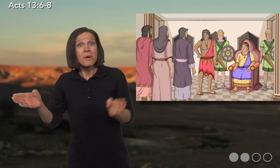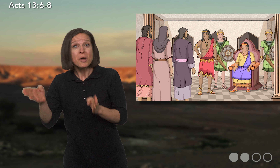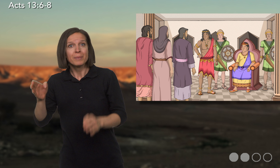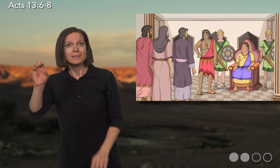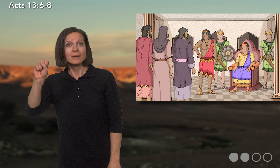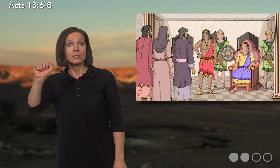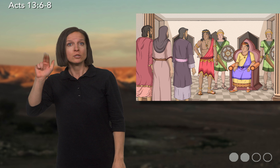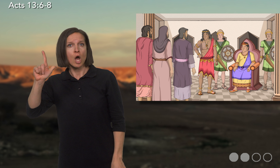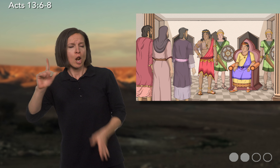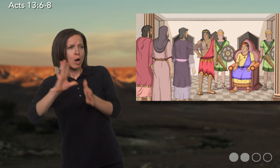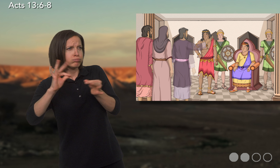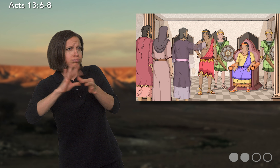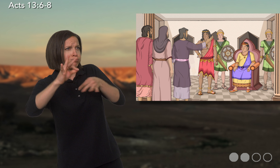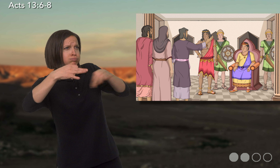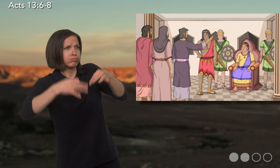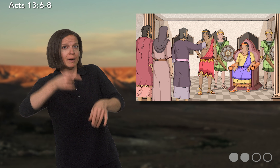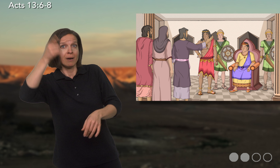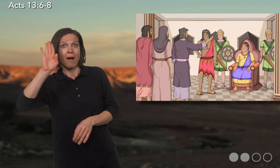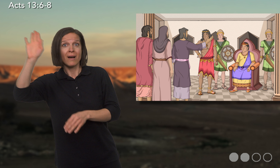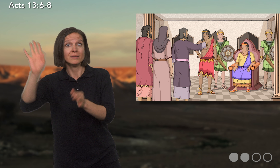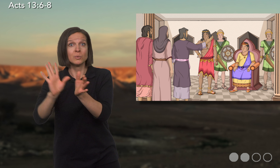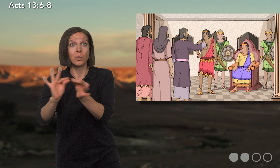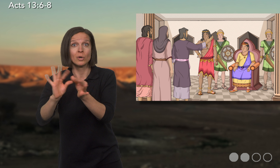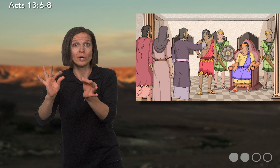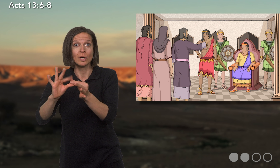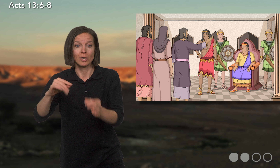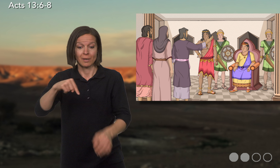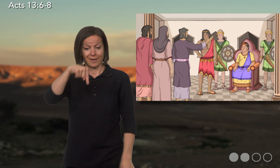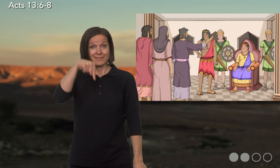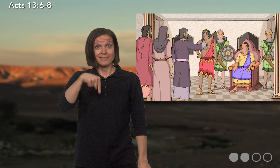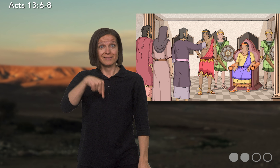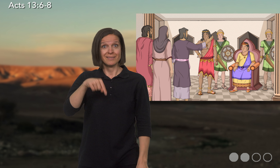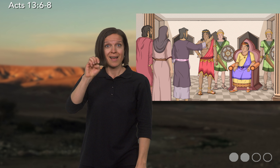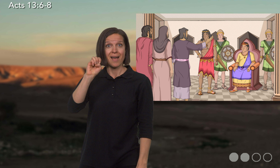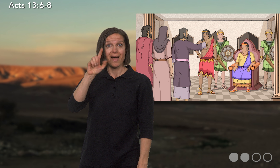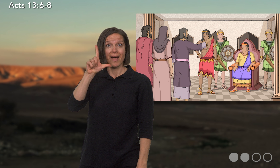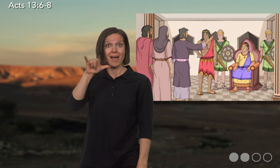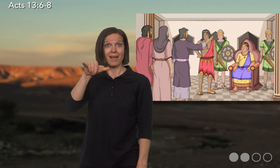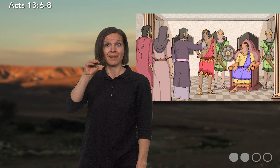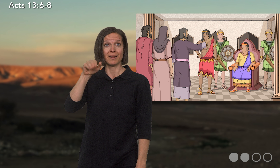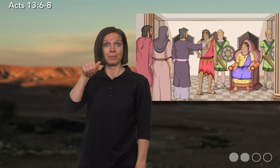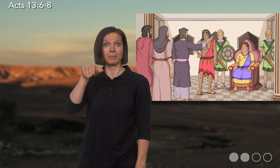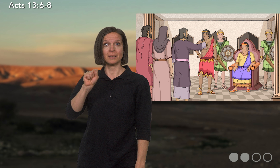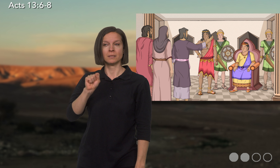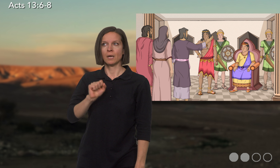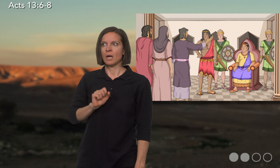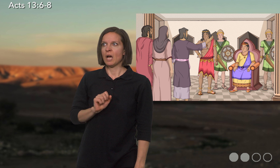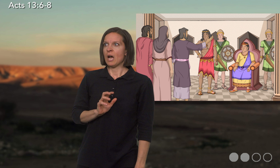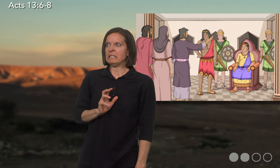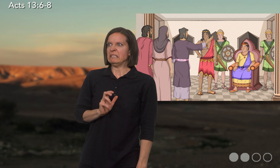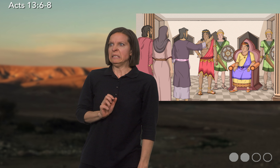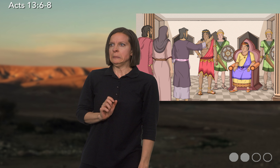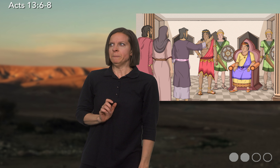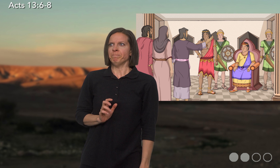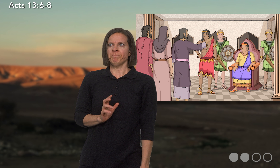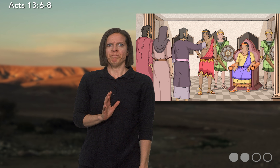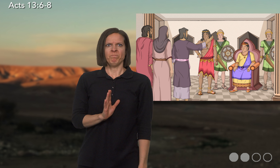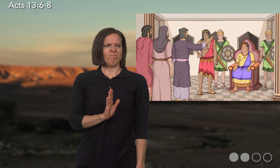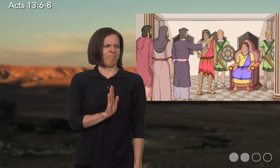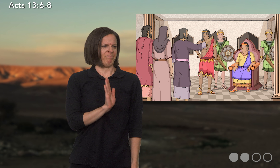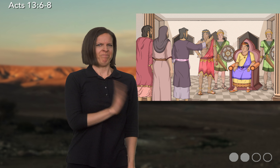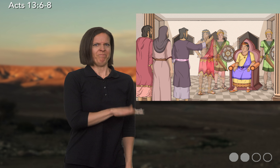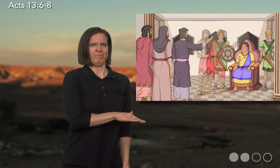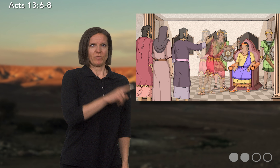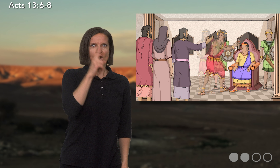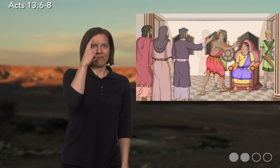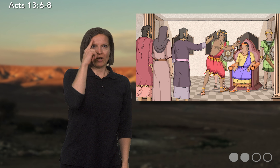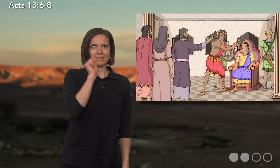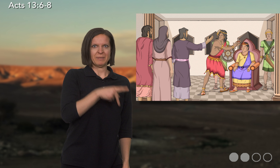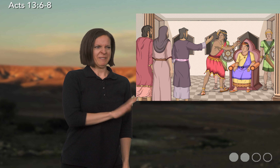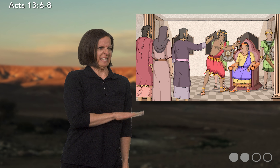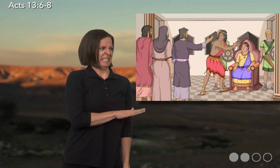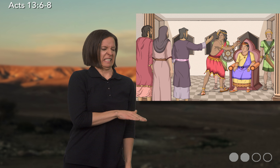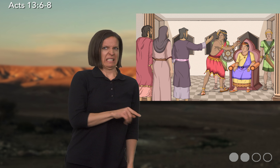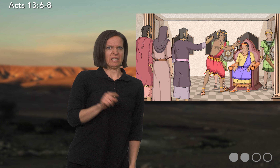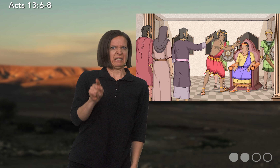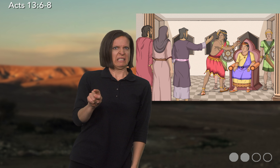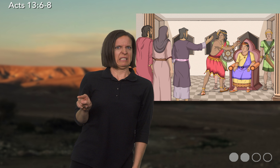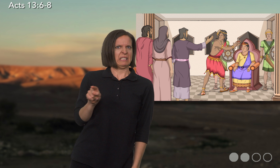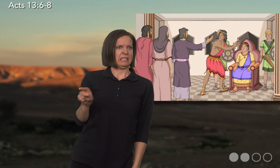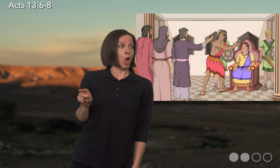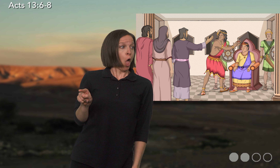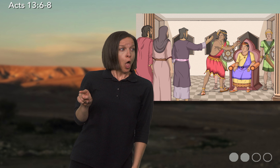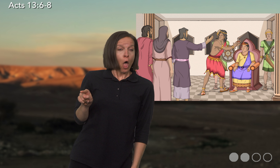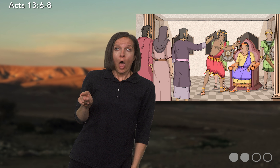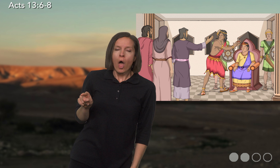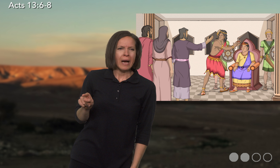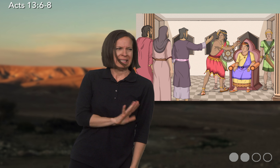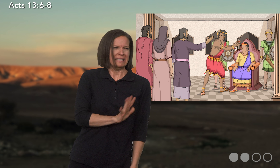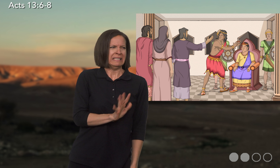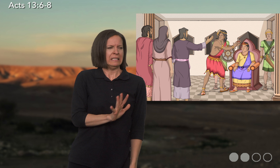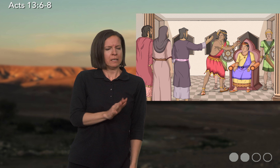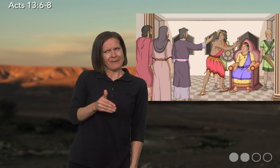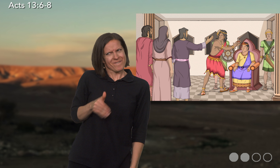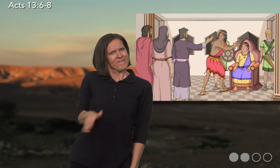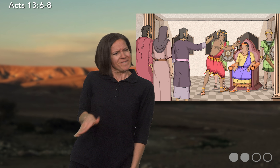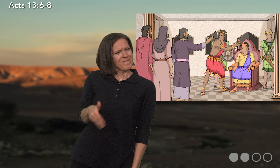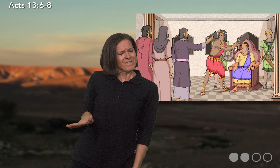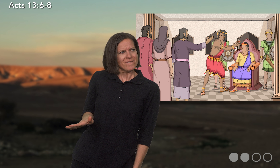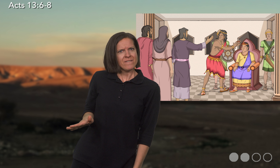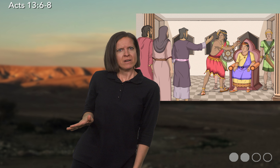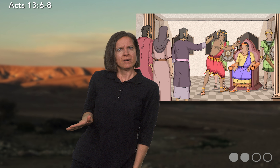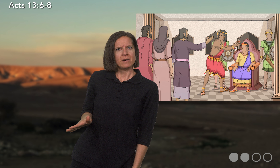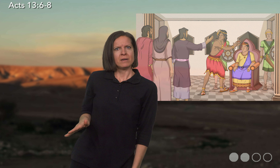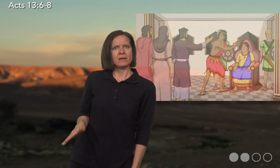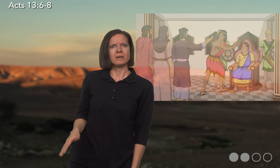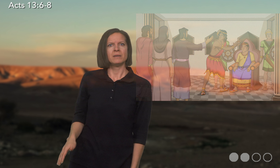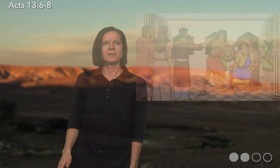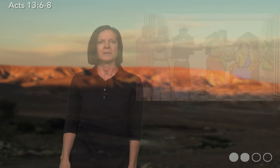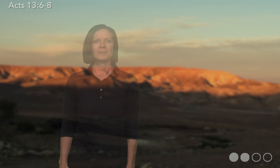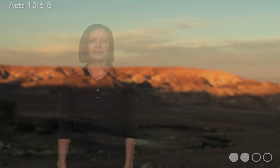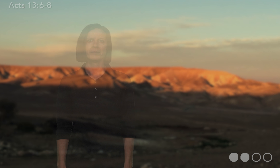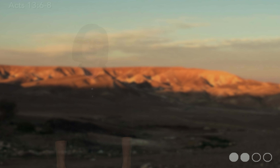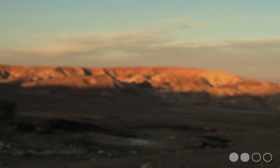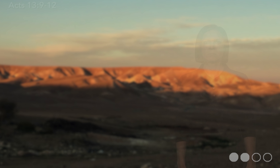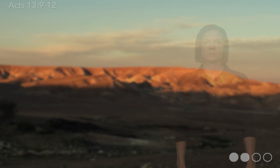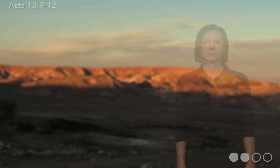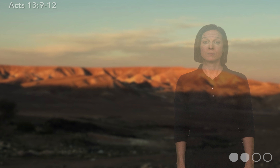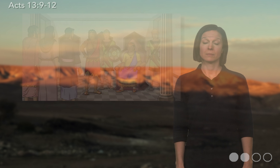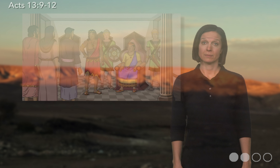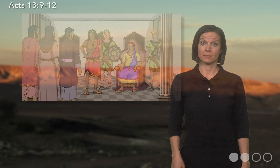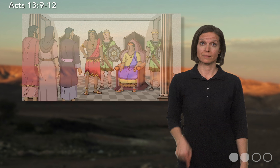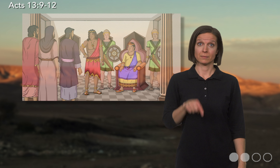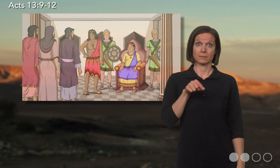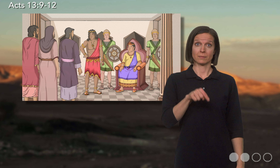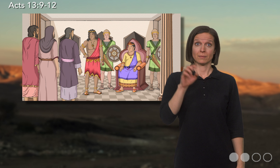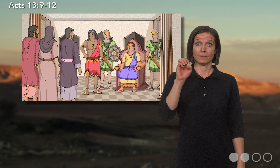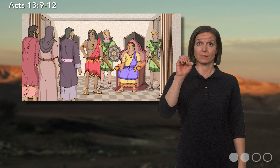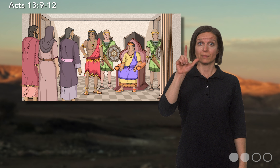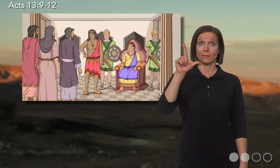But Elymas the sorcerer (for that is what his name means) opposed them and tried to turn the proconsul from the faith.